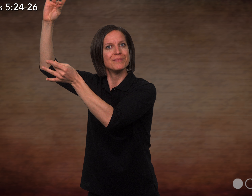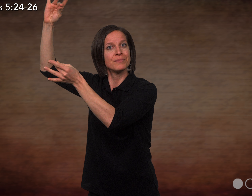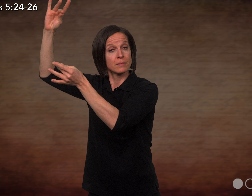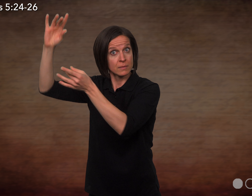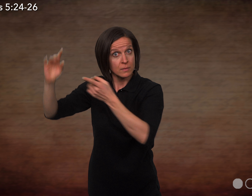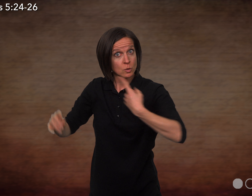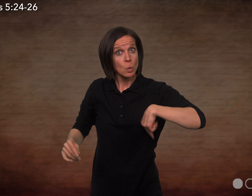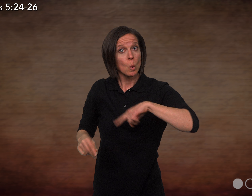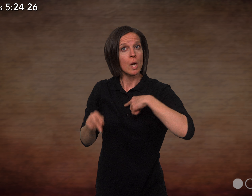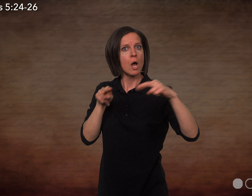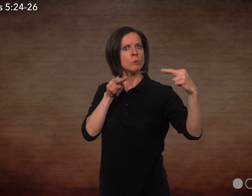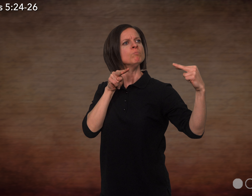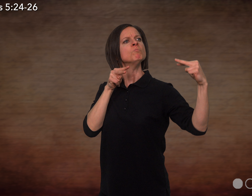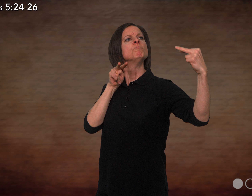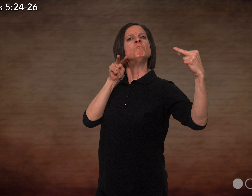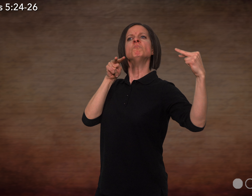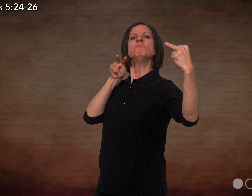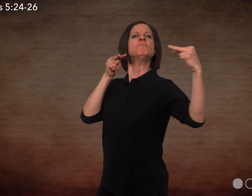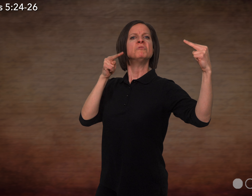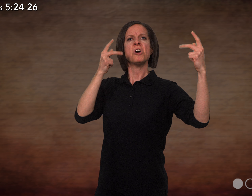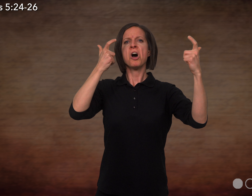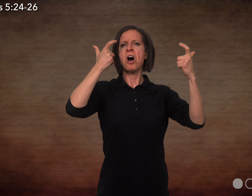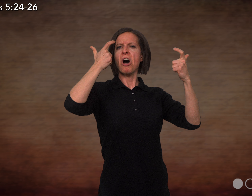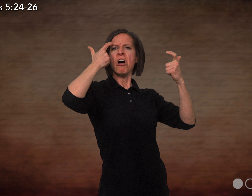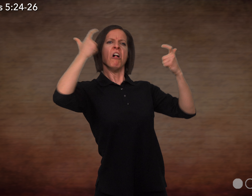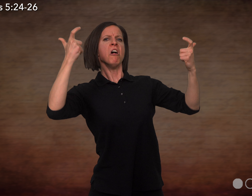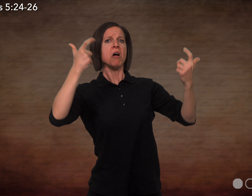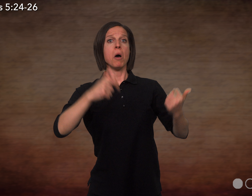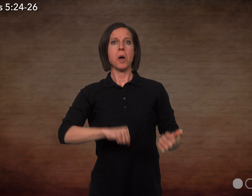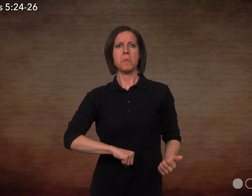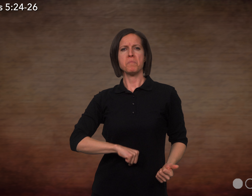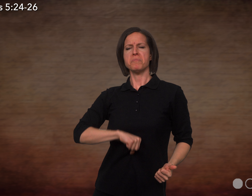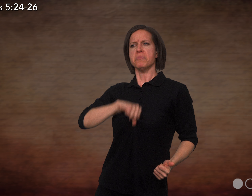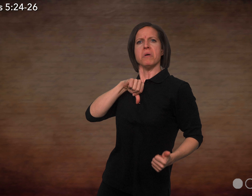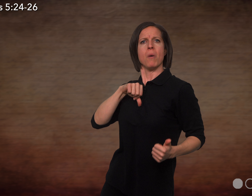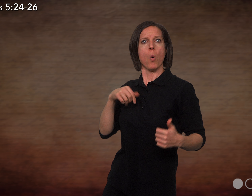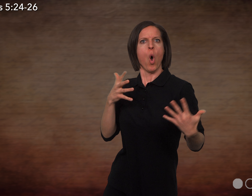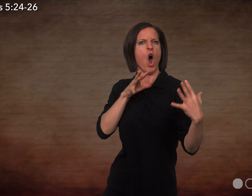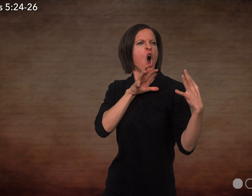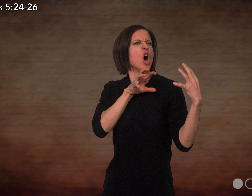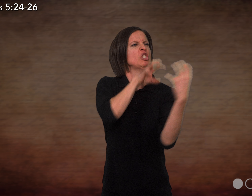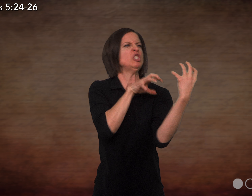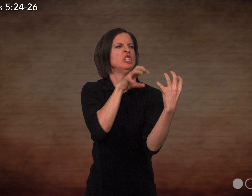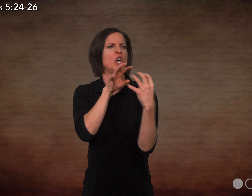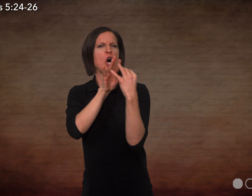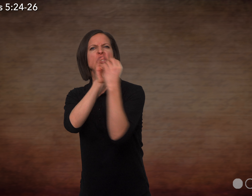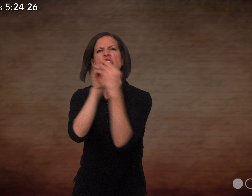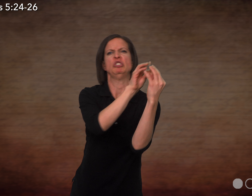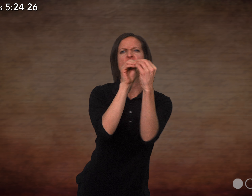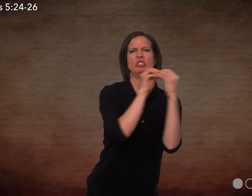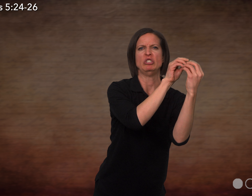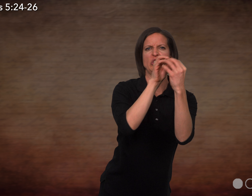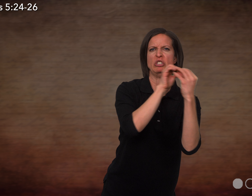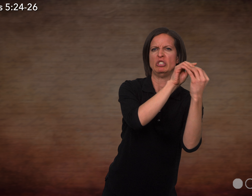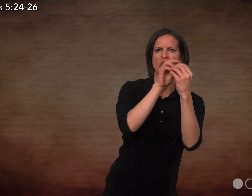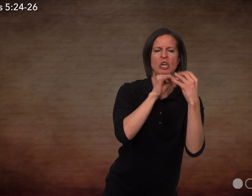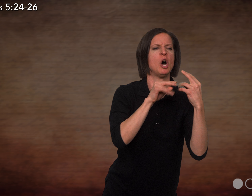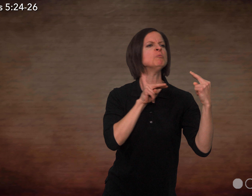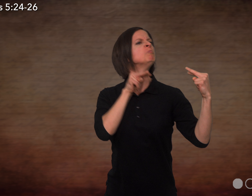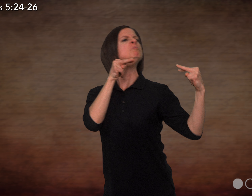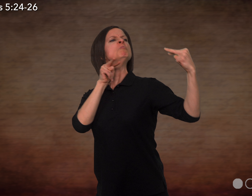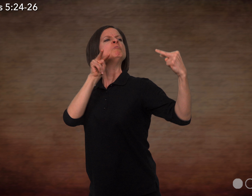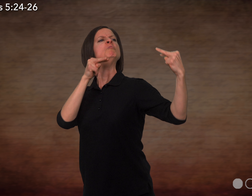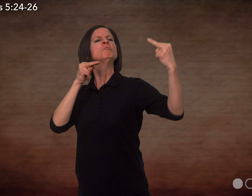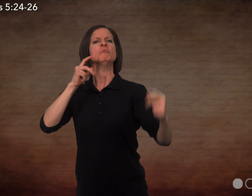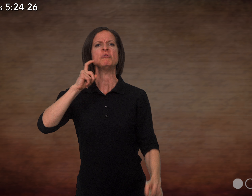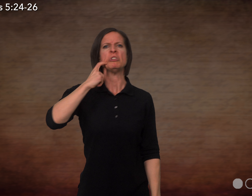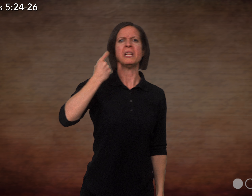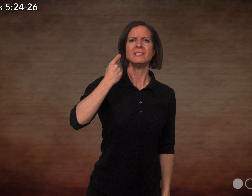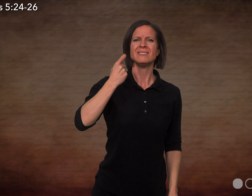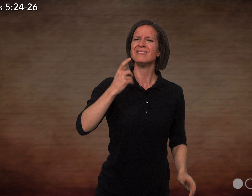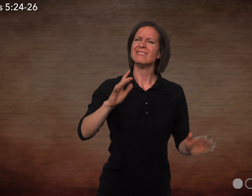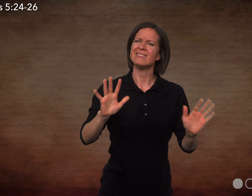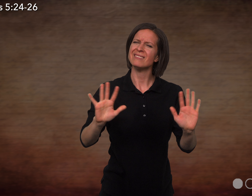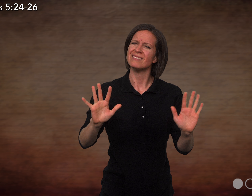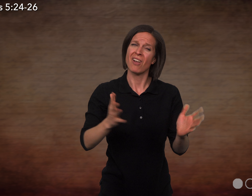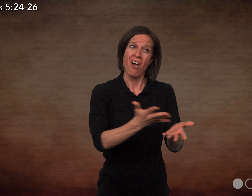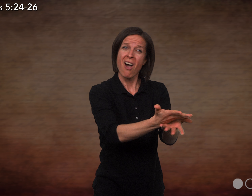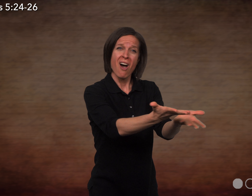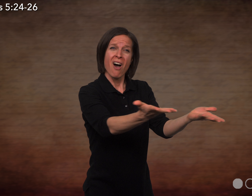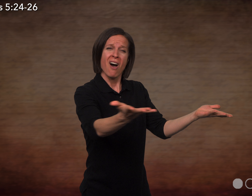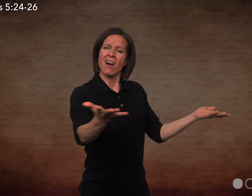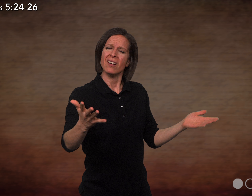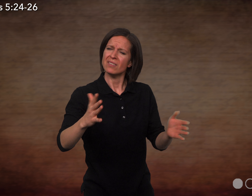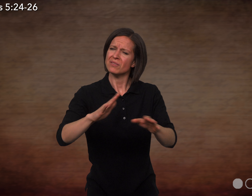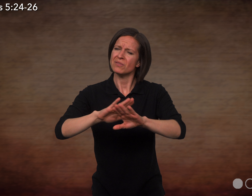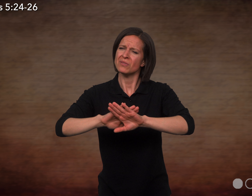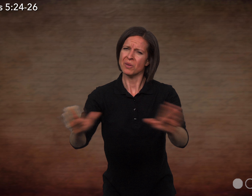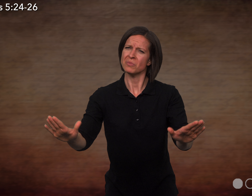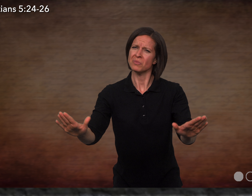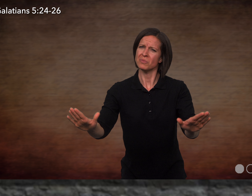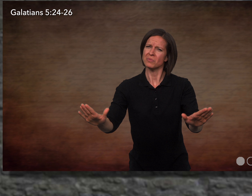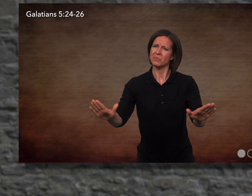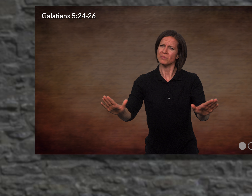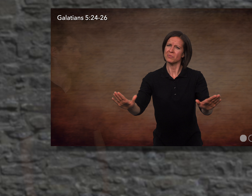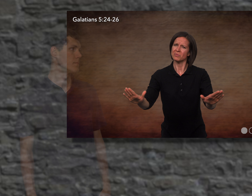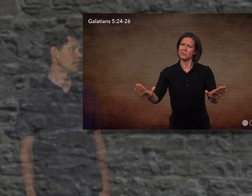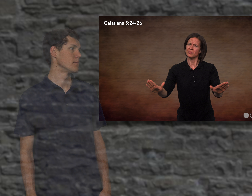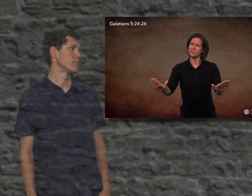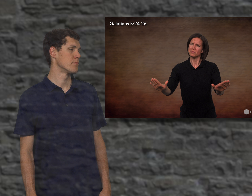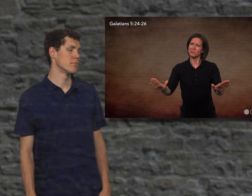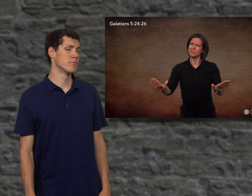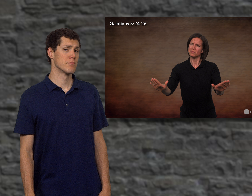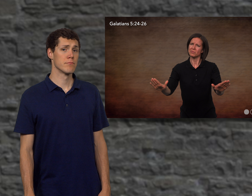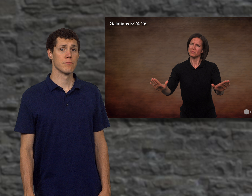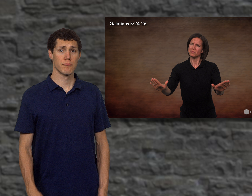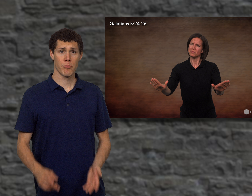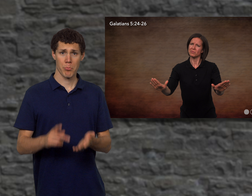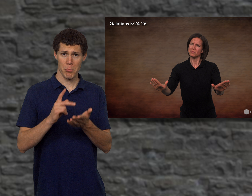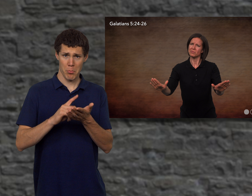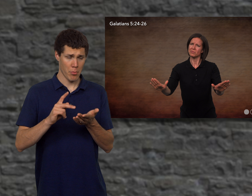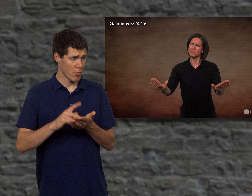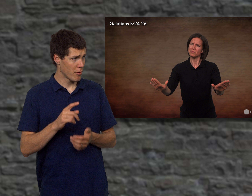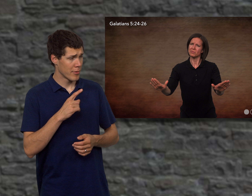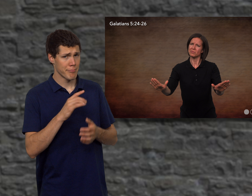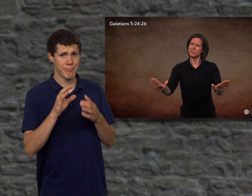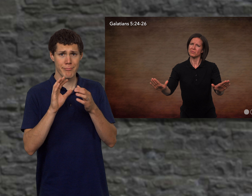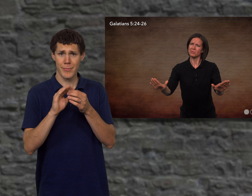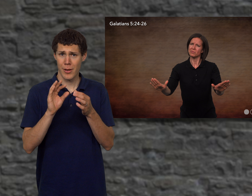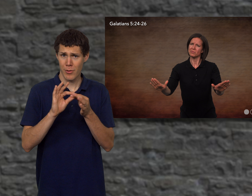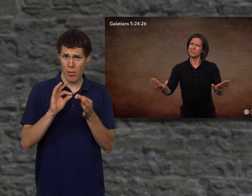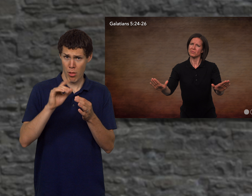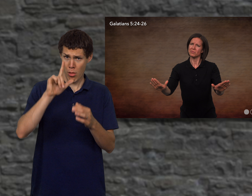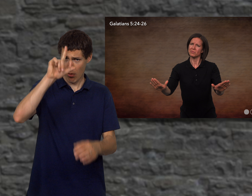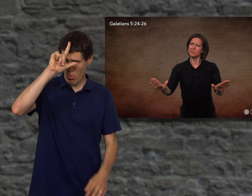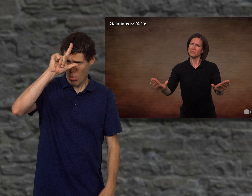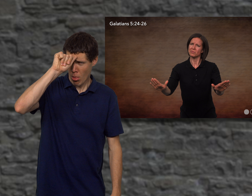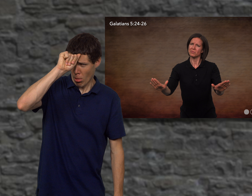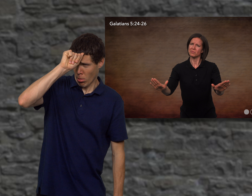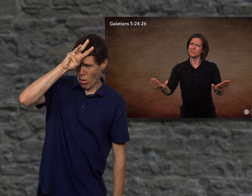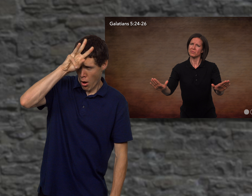Let us not become conceited, provoking and envying one another.